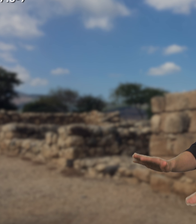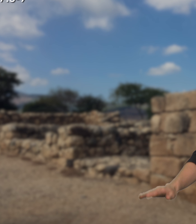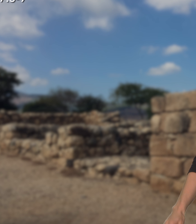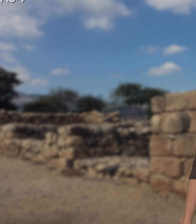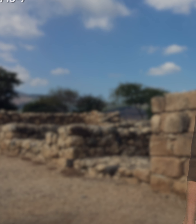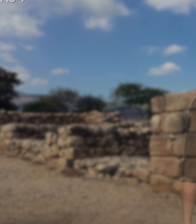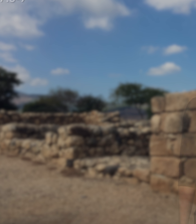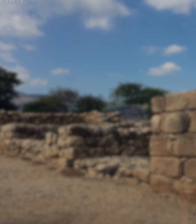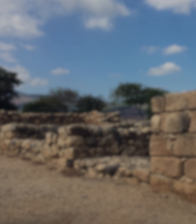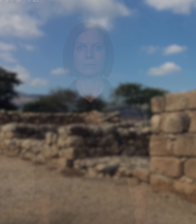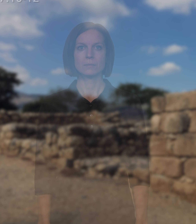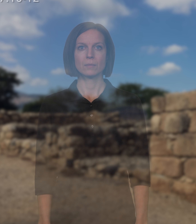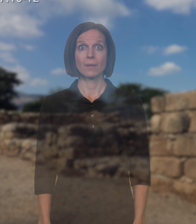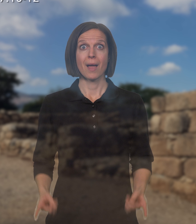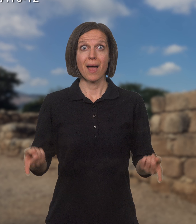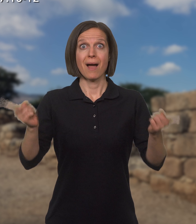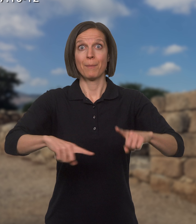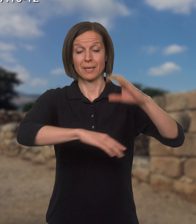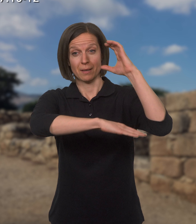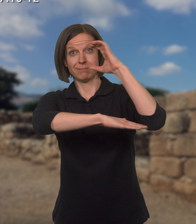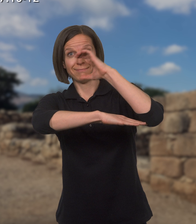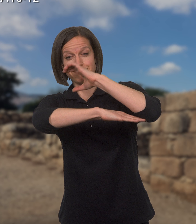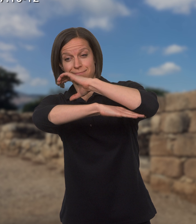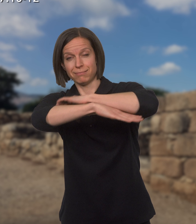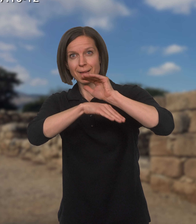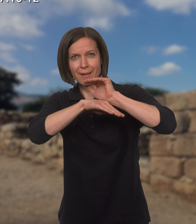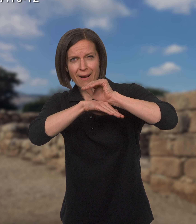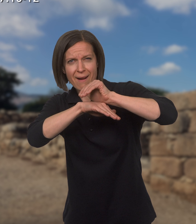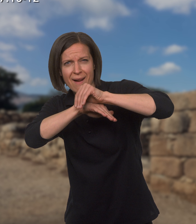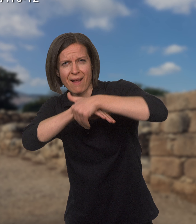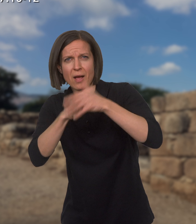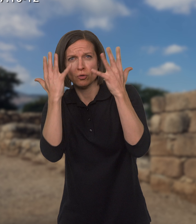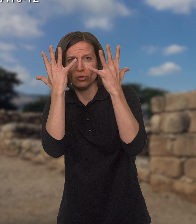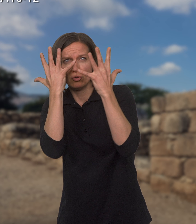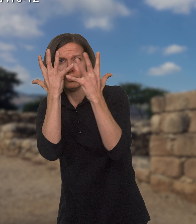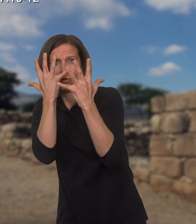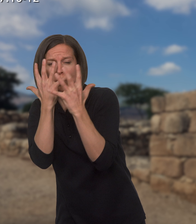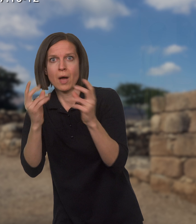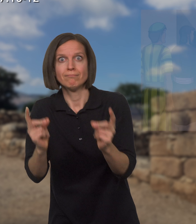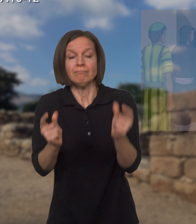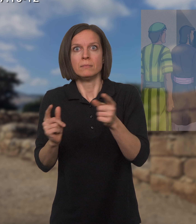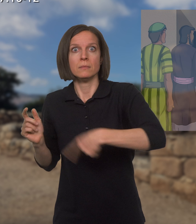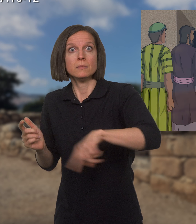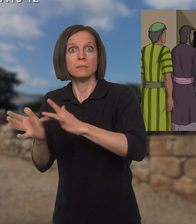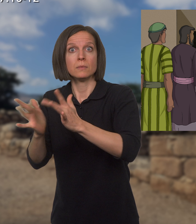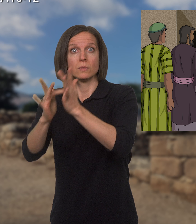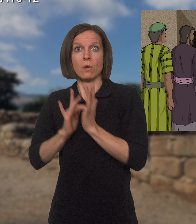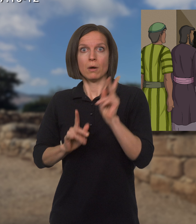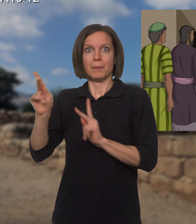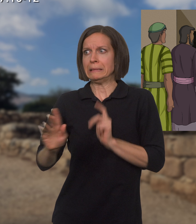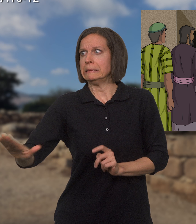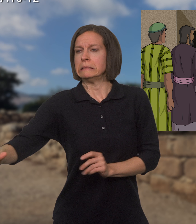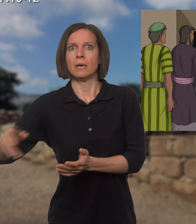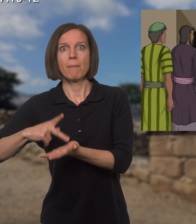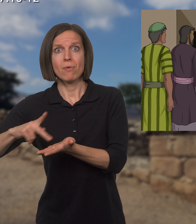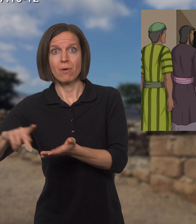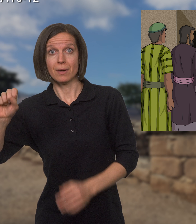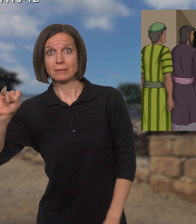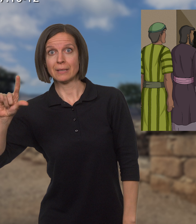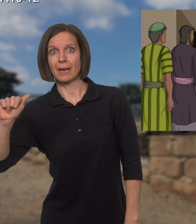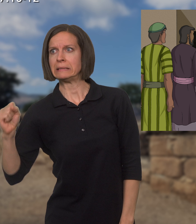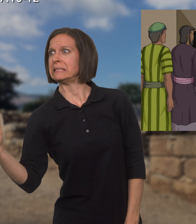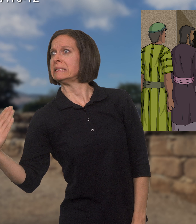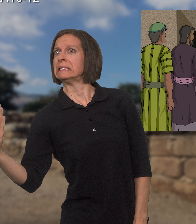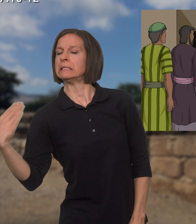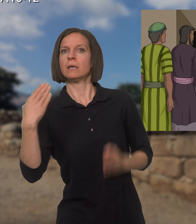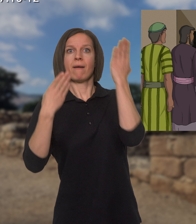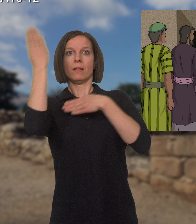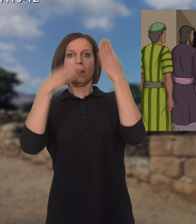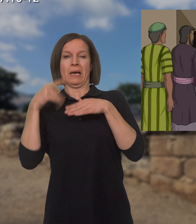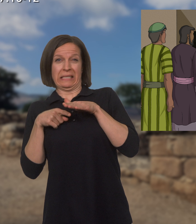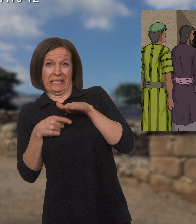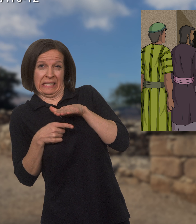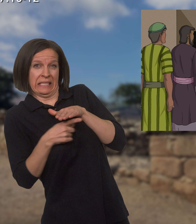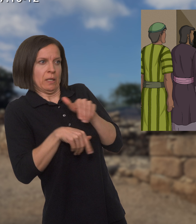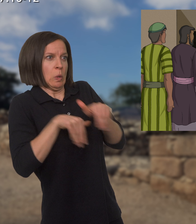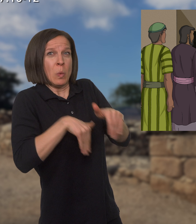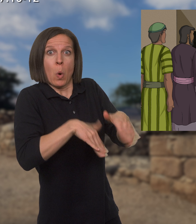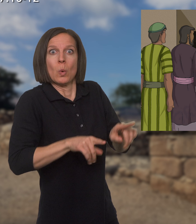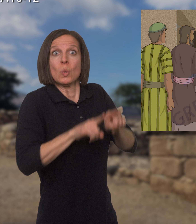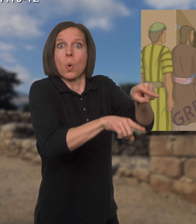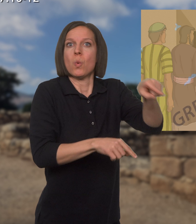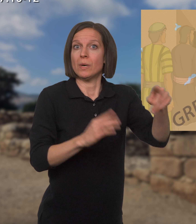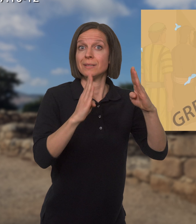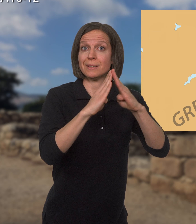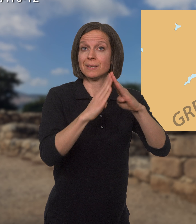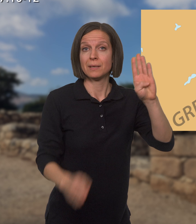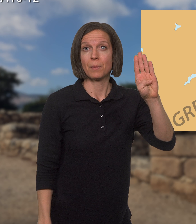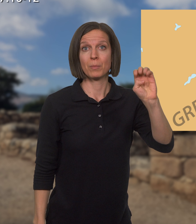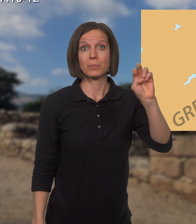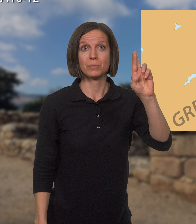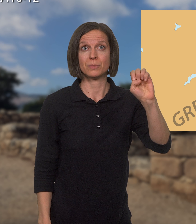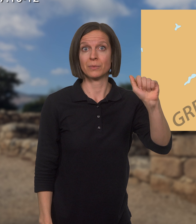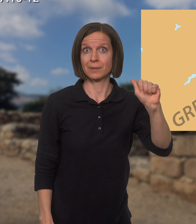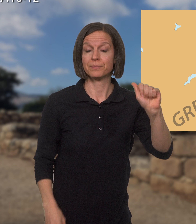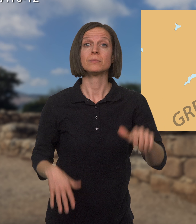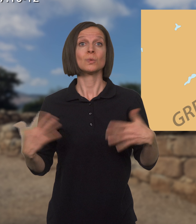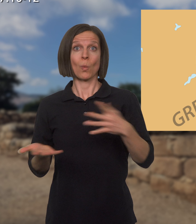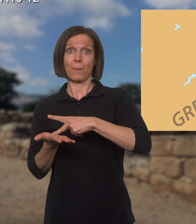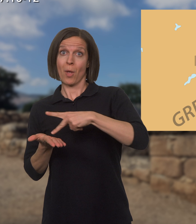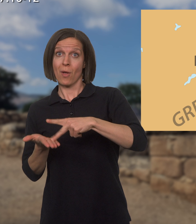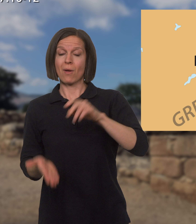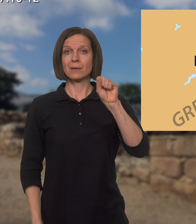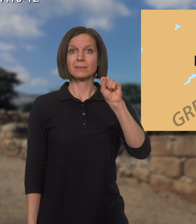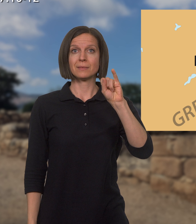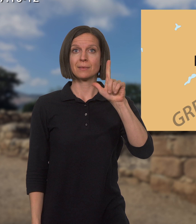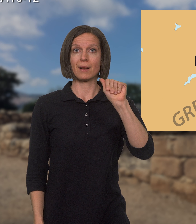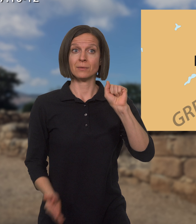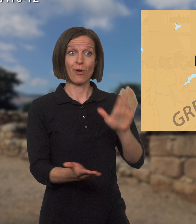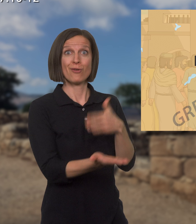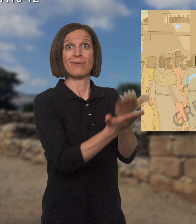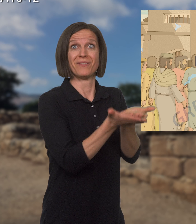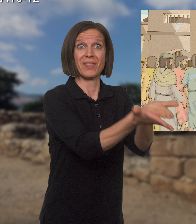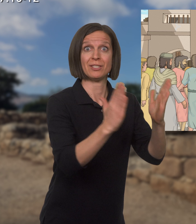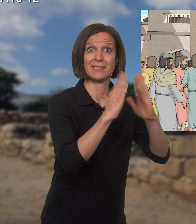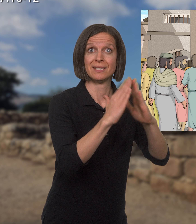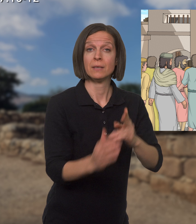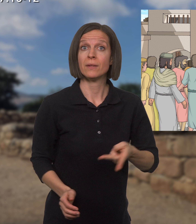As soon as night had fallen, the brothers sent Paul and Silas away to Berea.